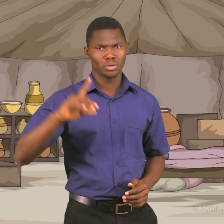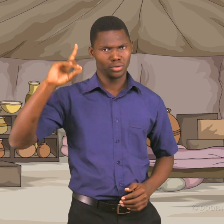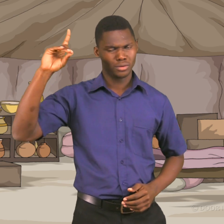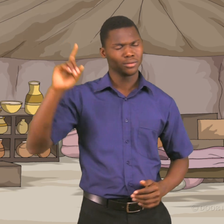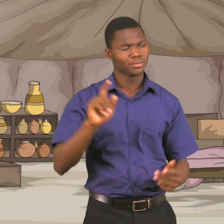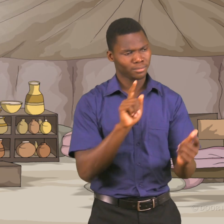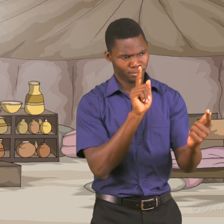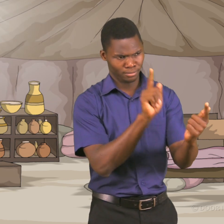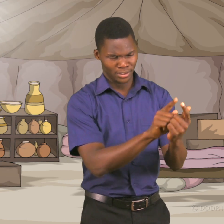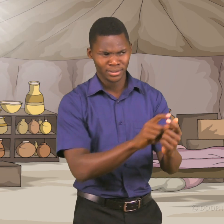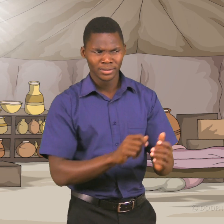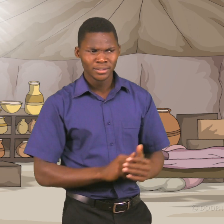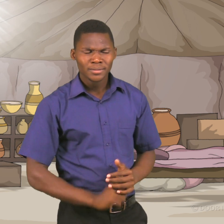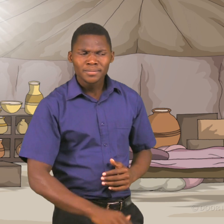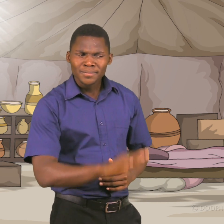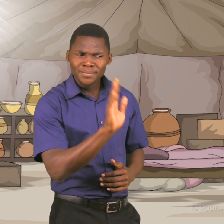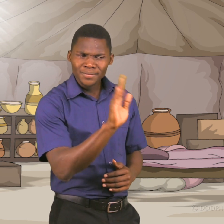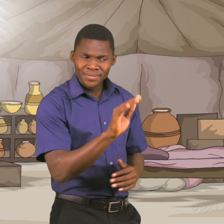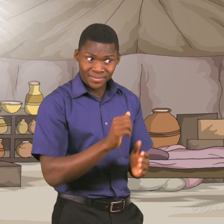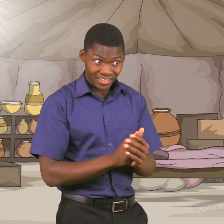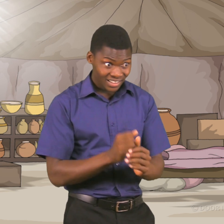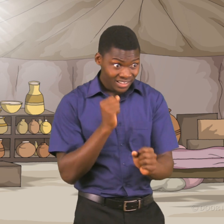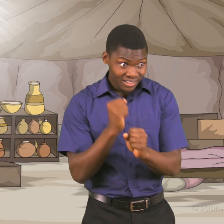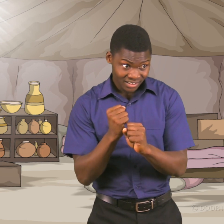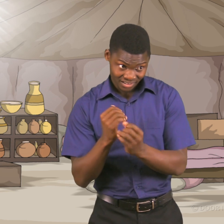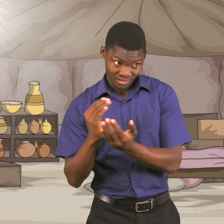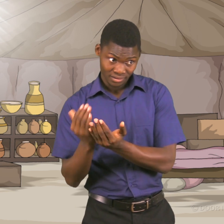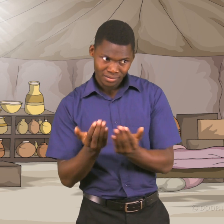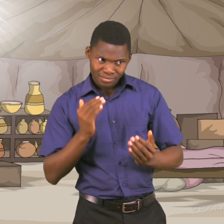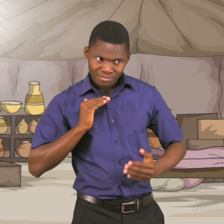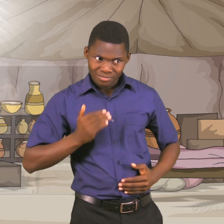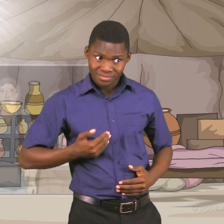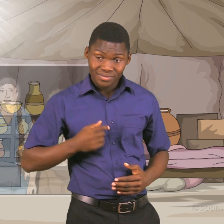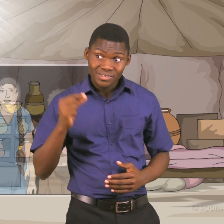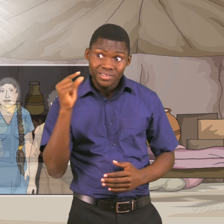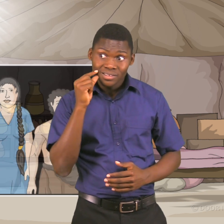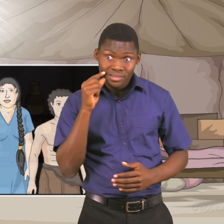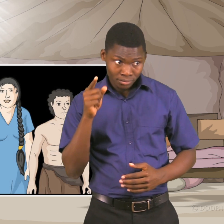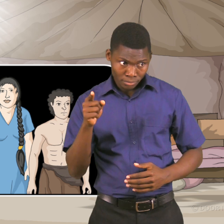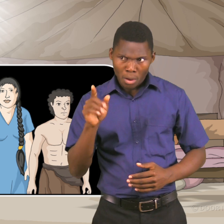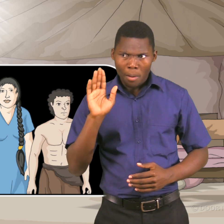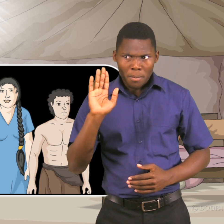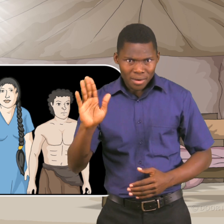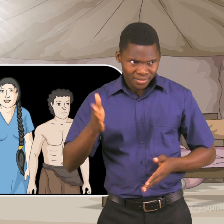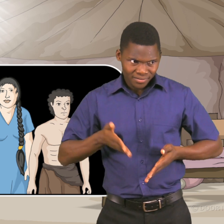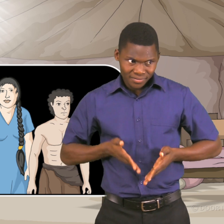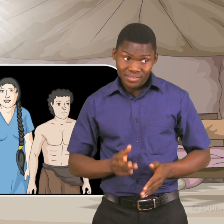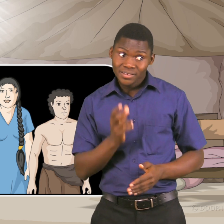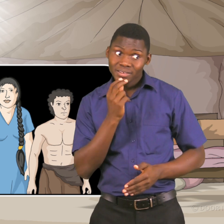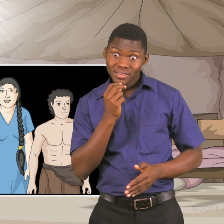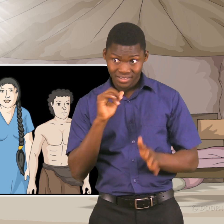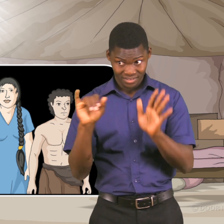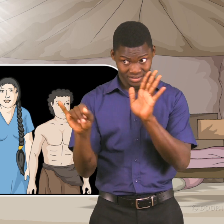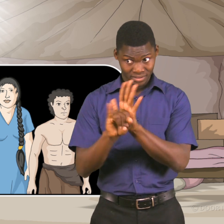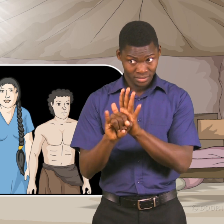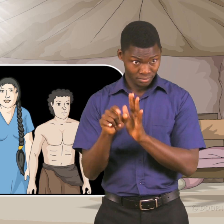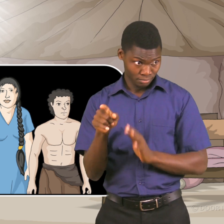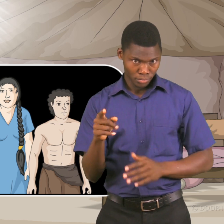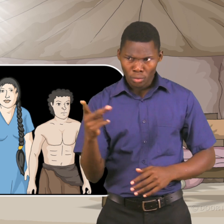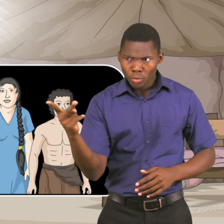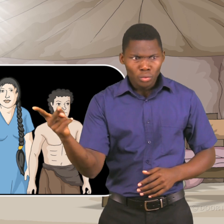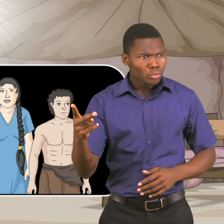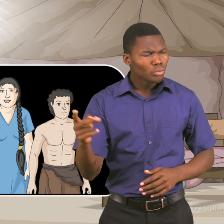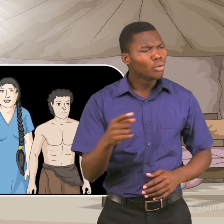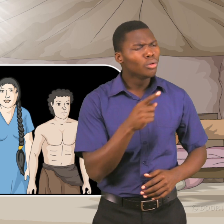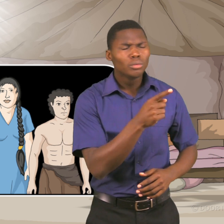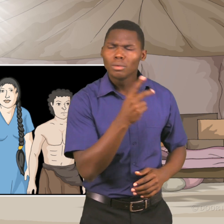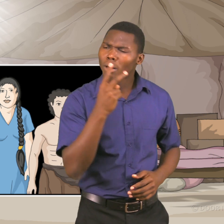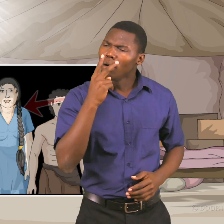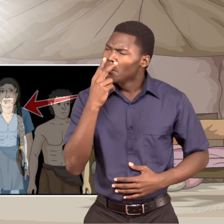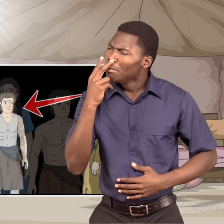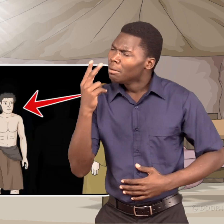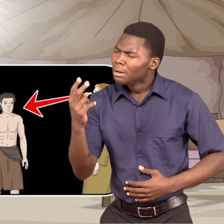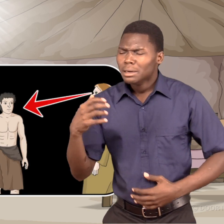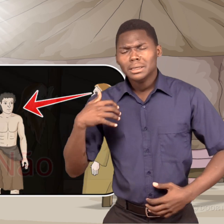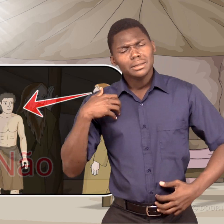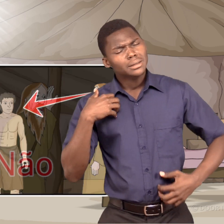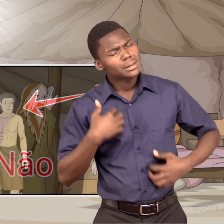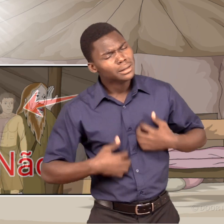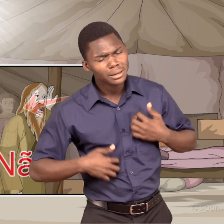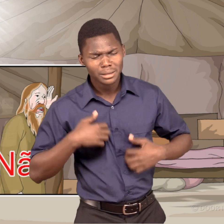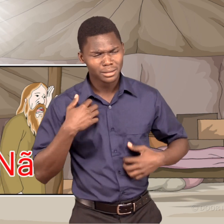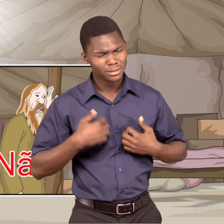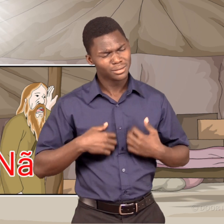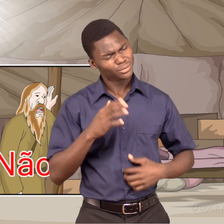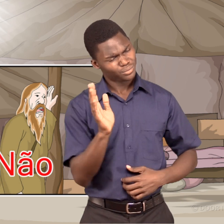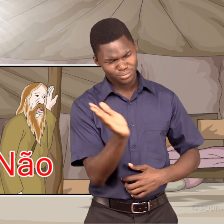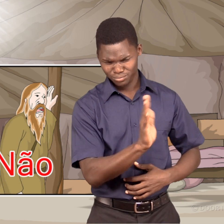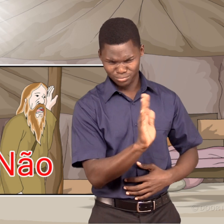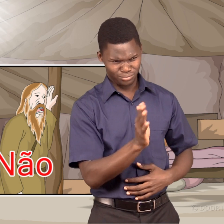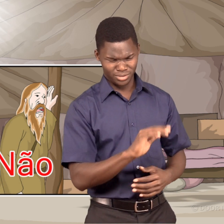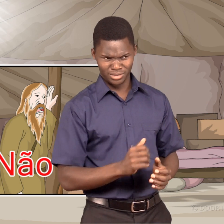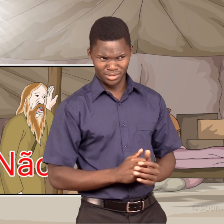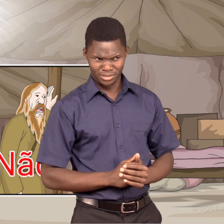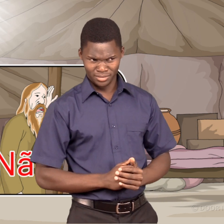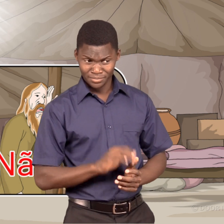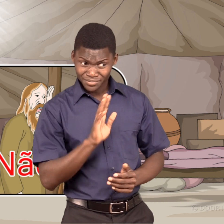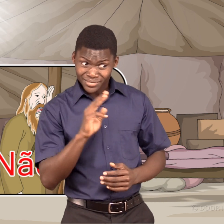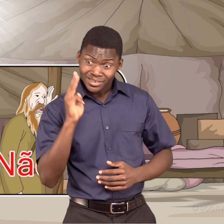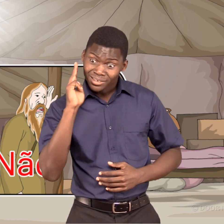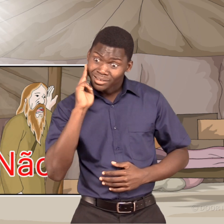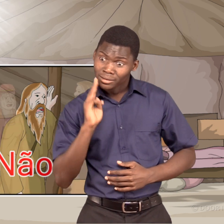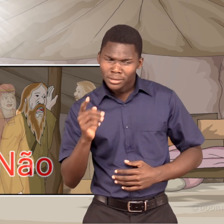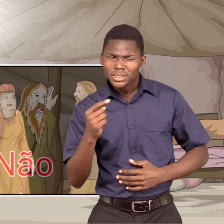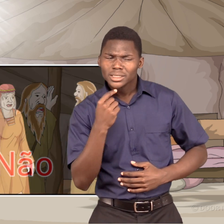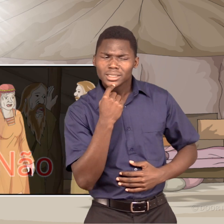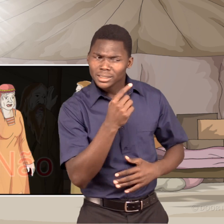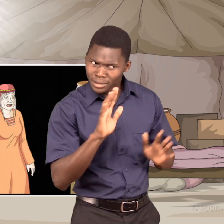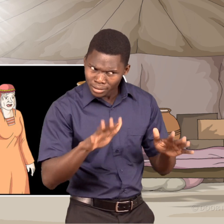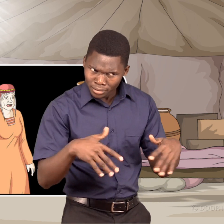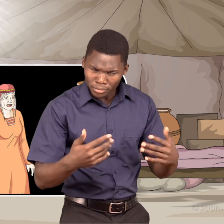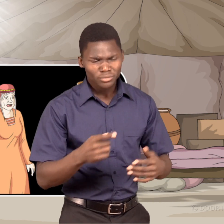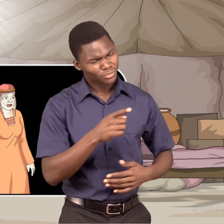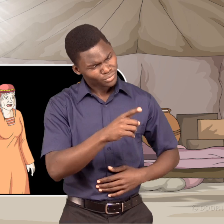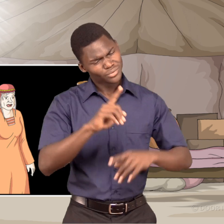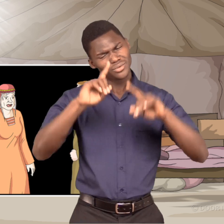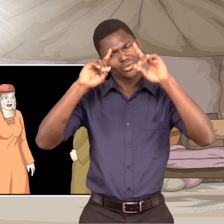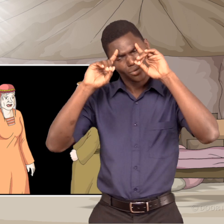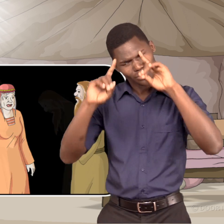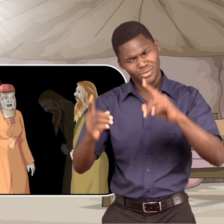But God said to Abraham, “Do not be distressed about the boy and your maidservant.